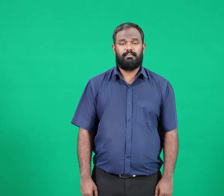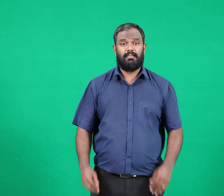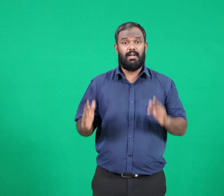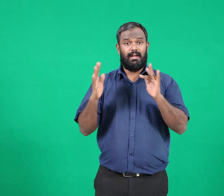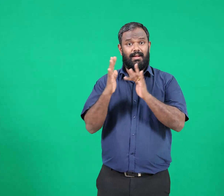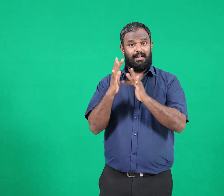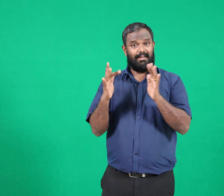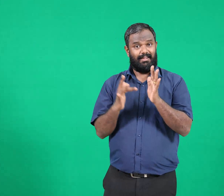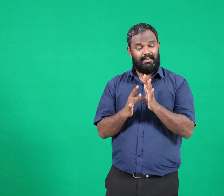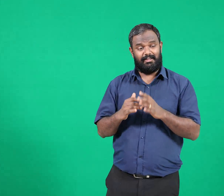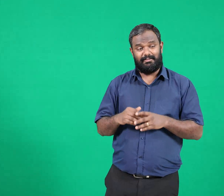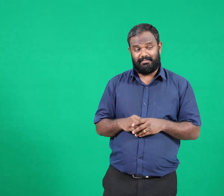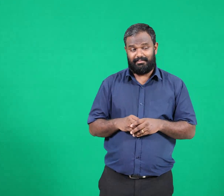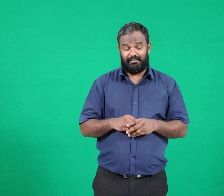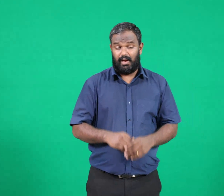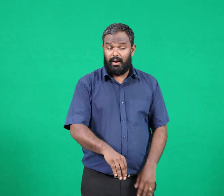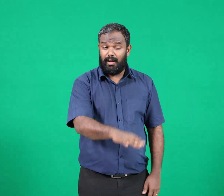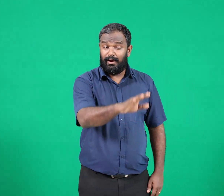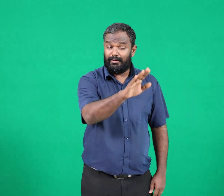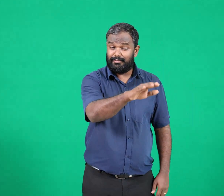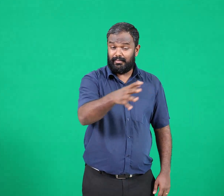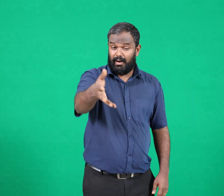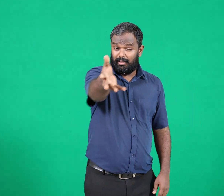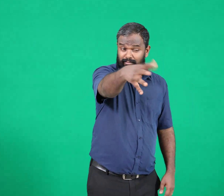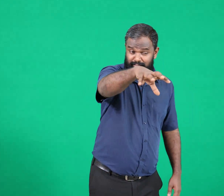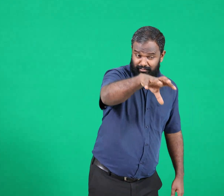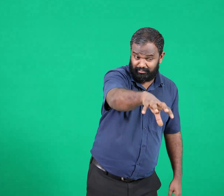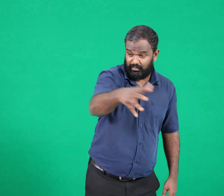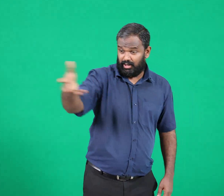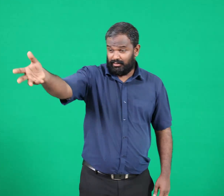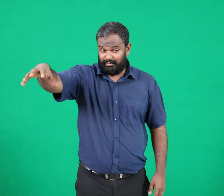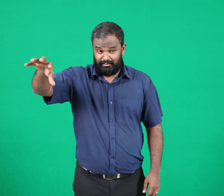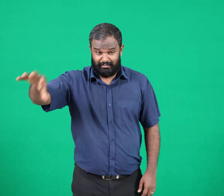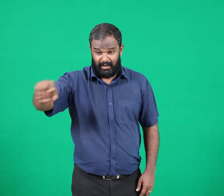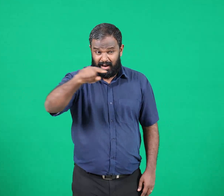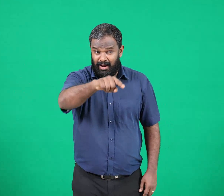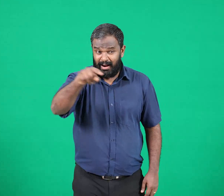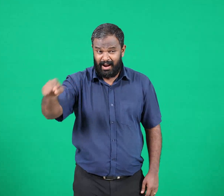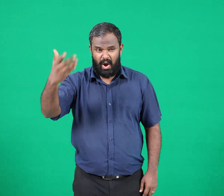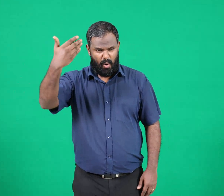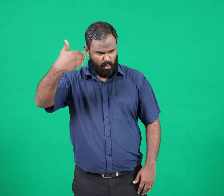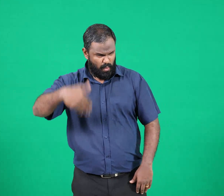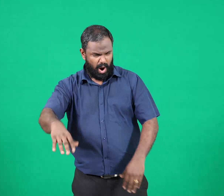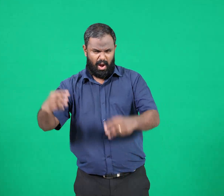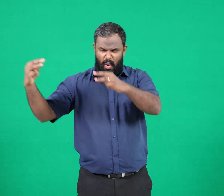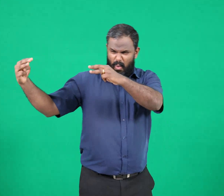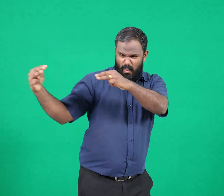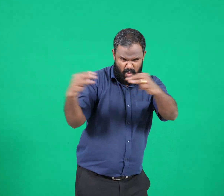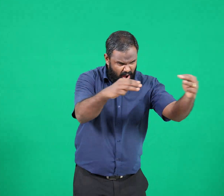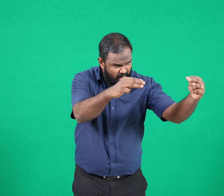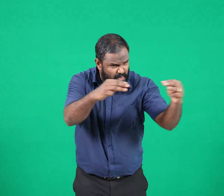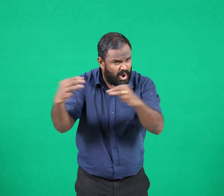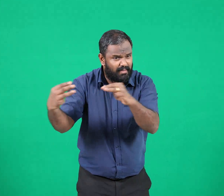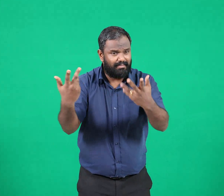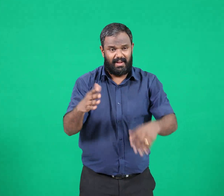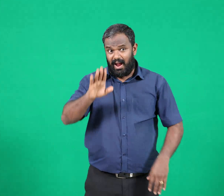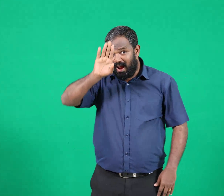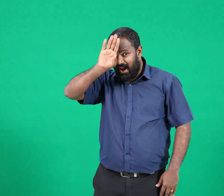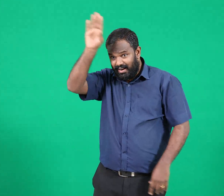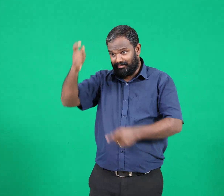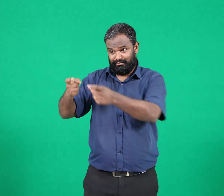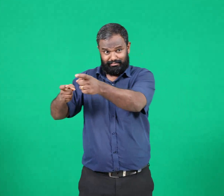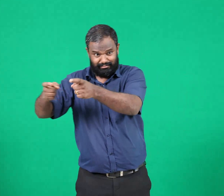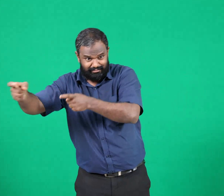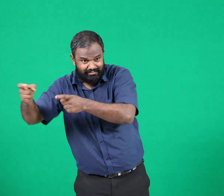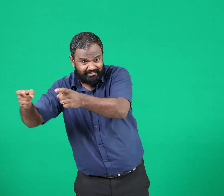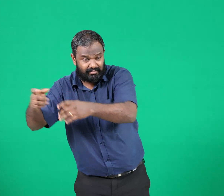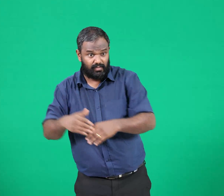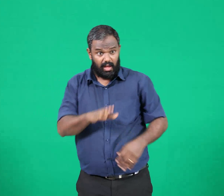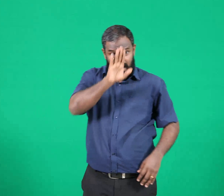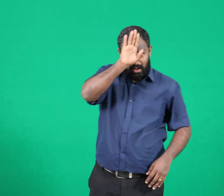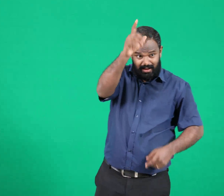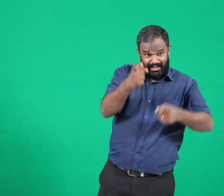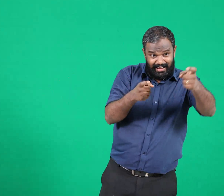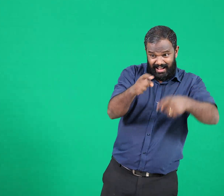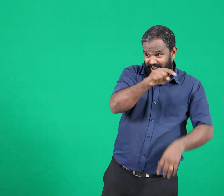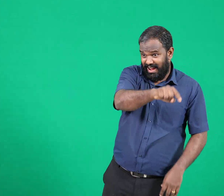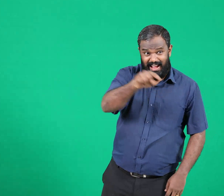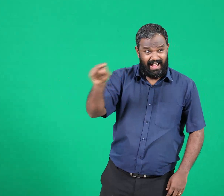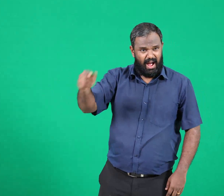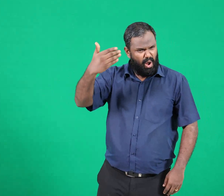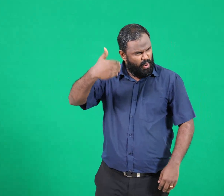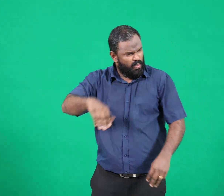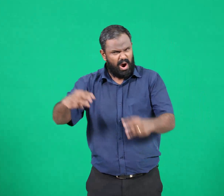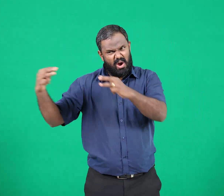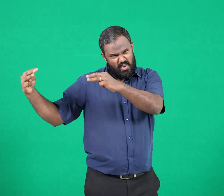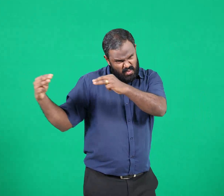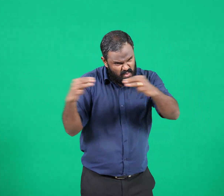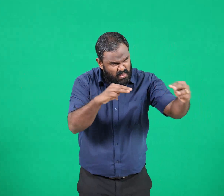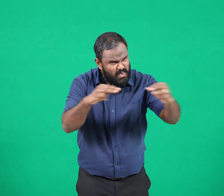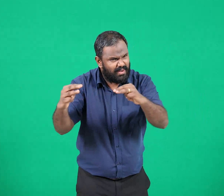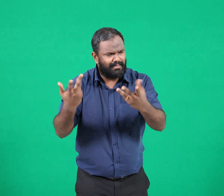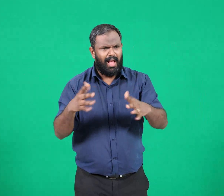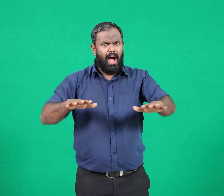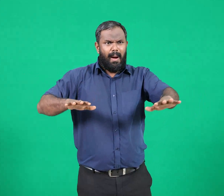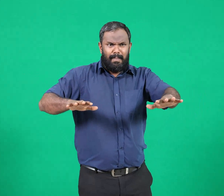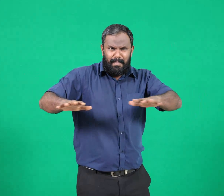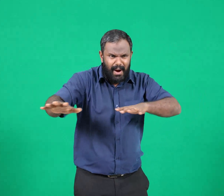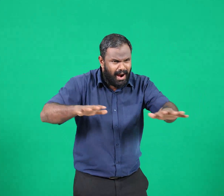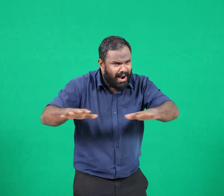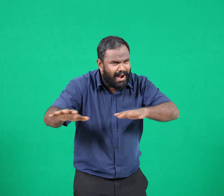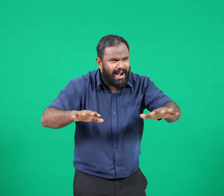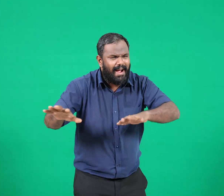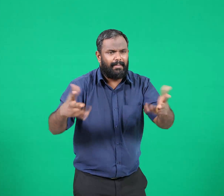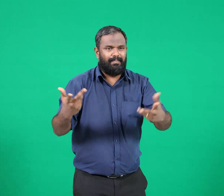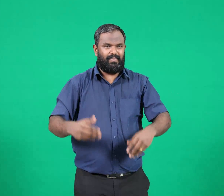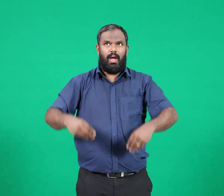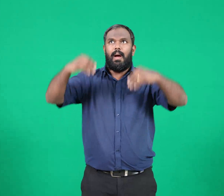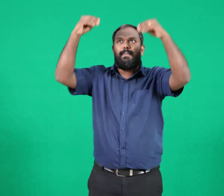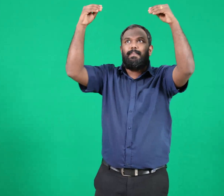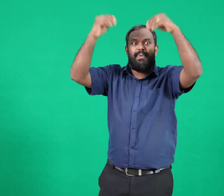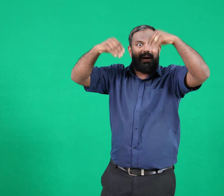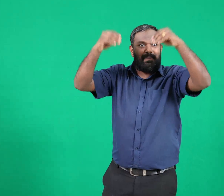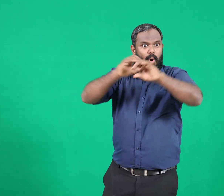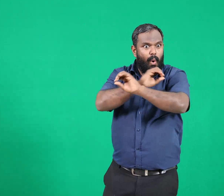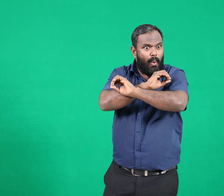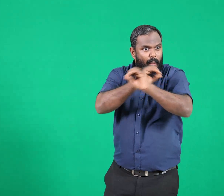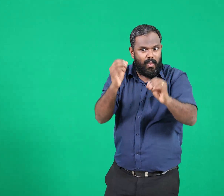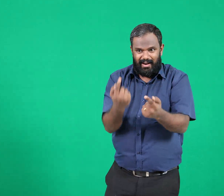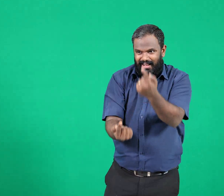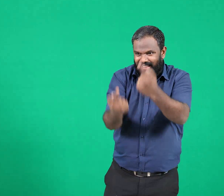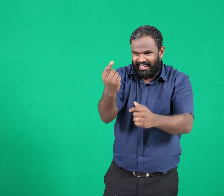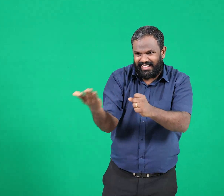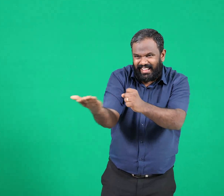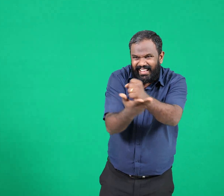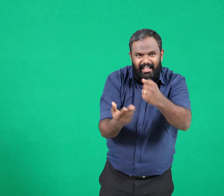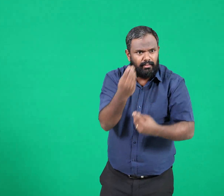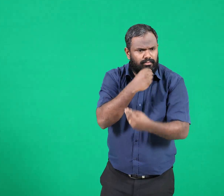Then He told them, "Nation will rise against nation, and kingdom against kingdom.